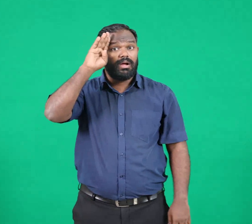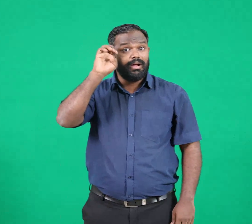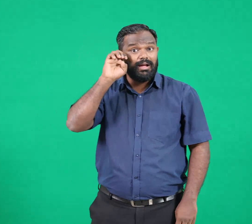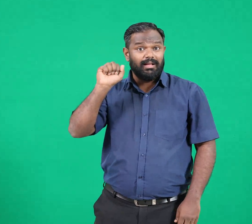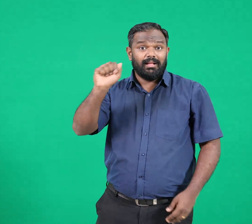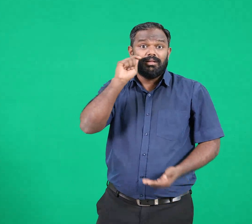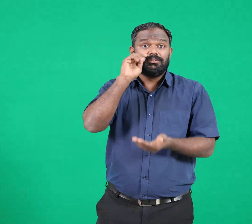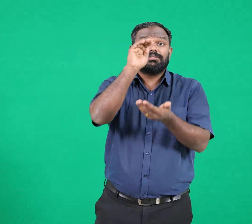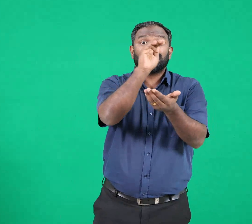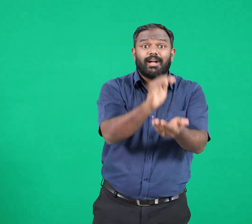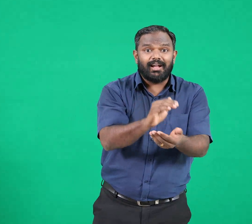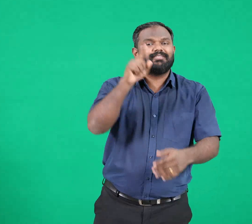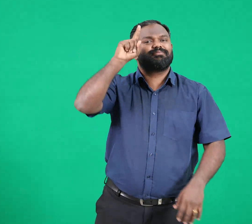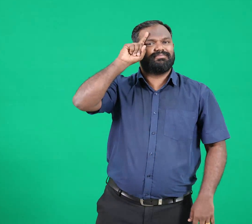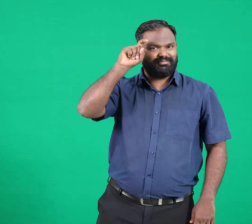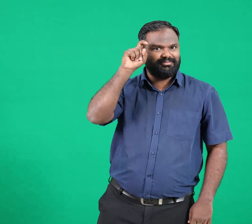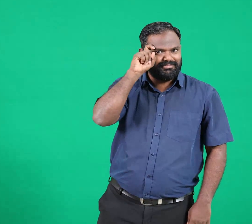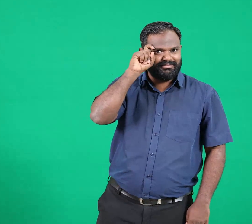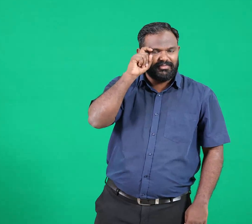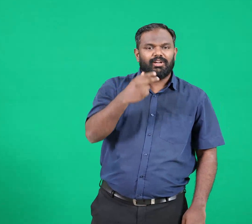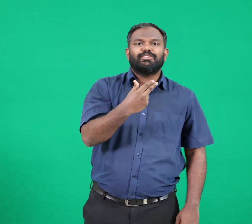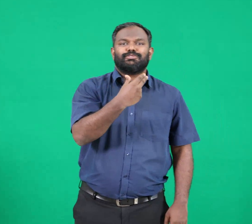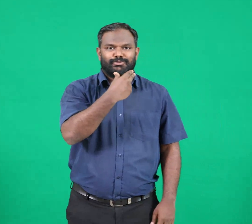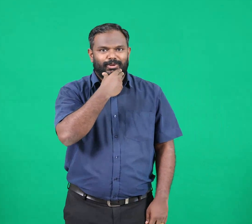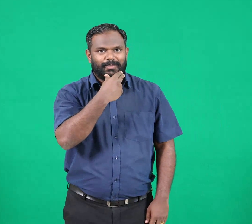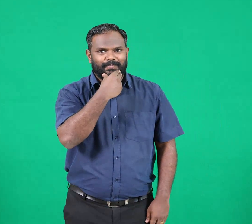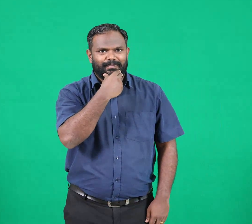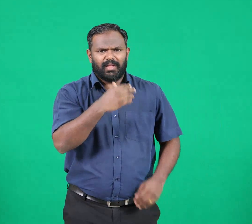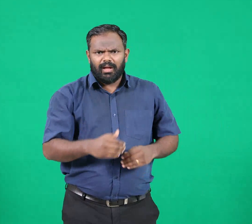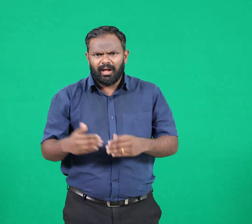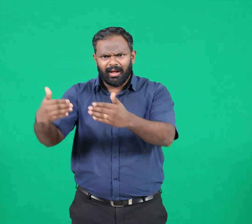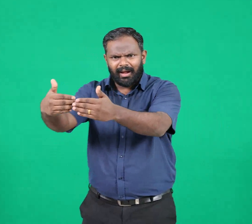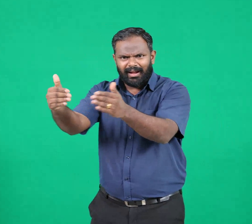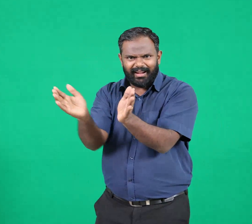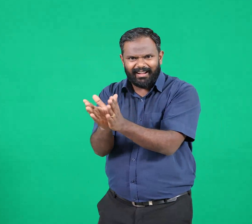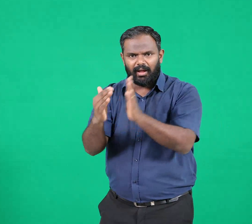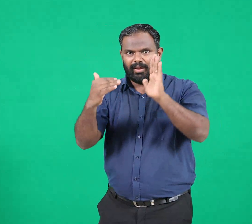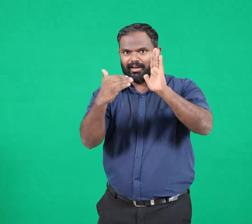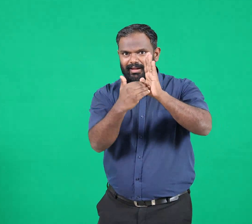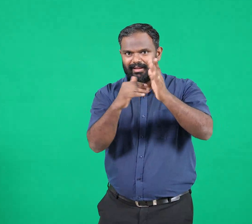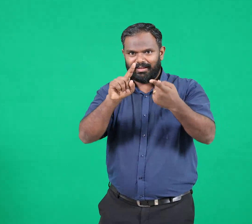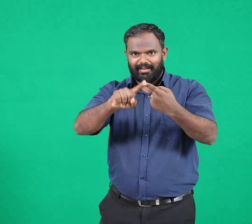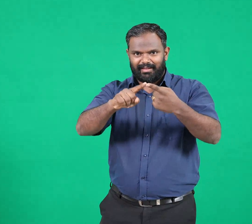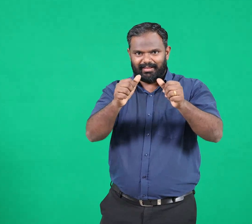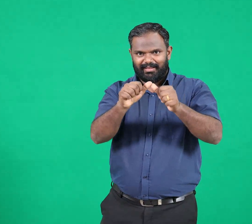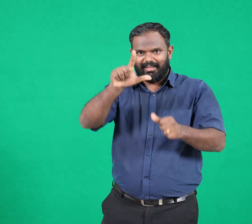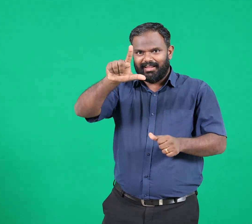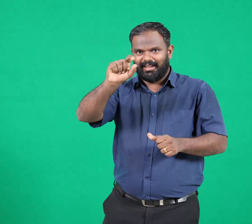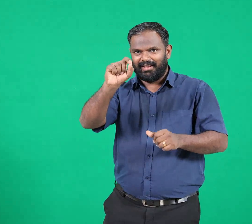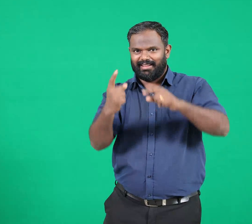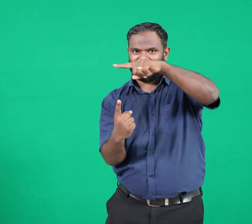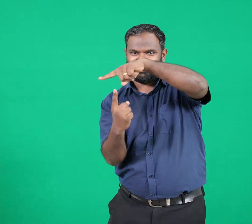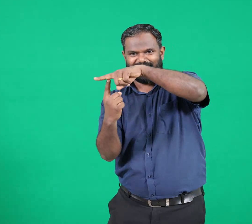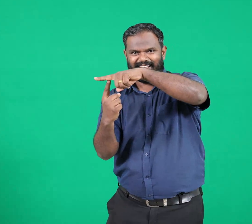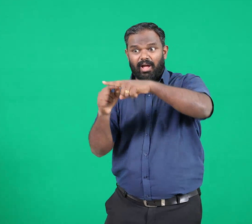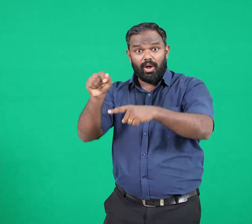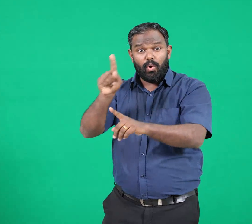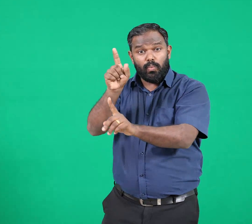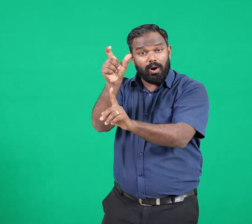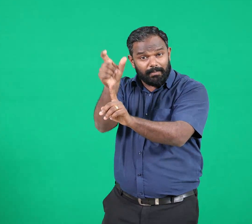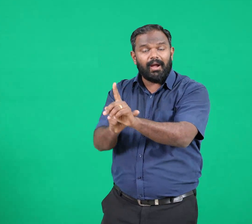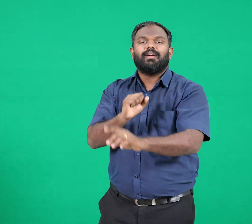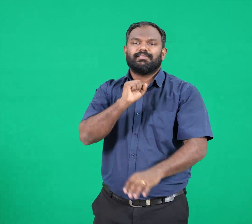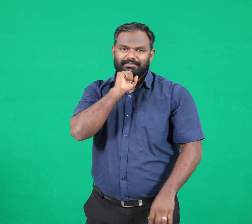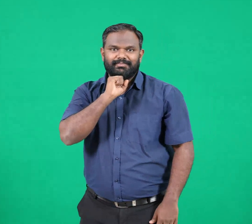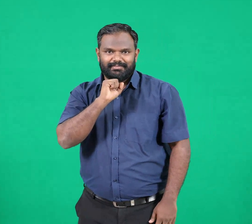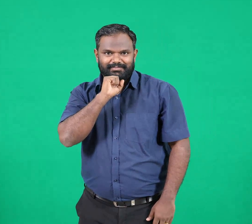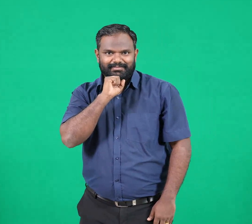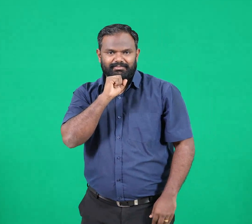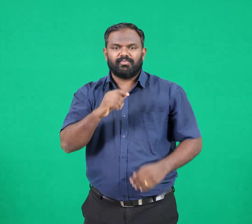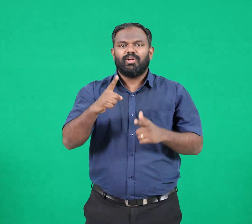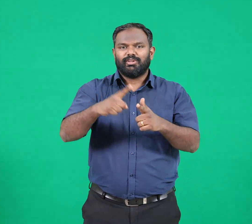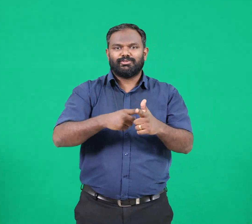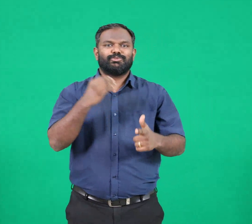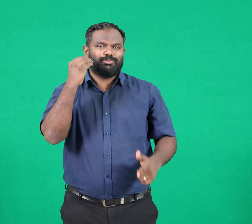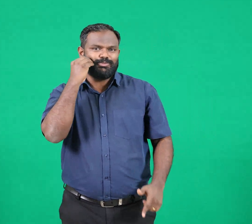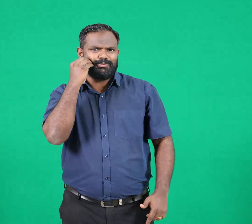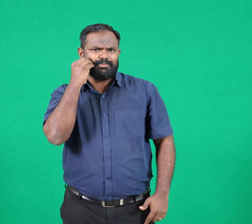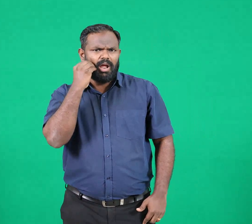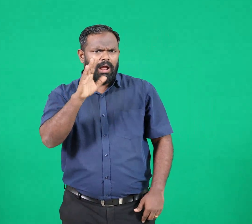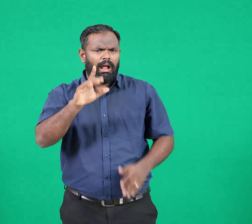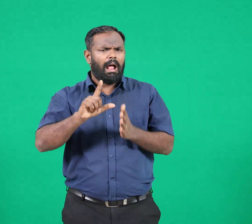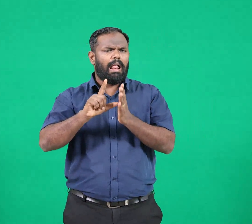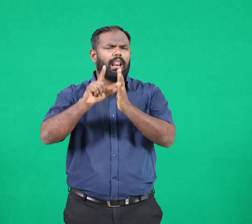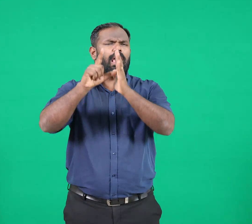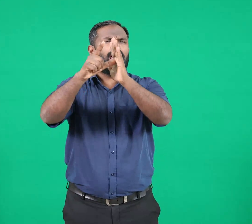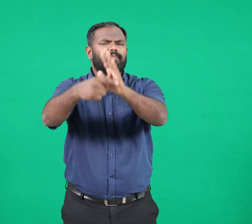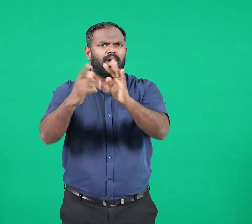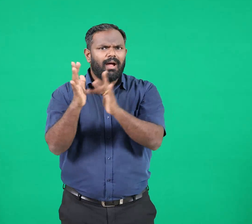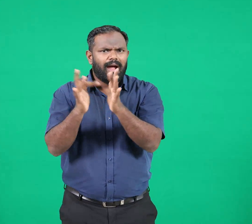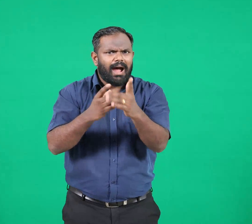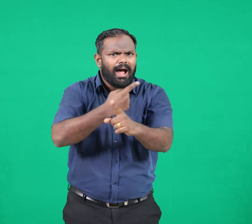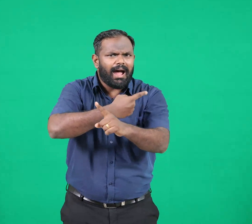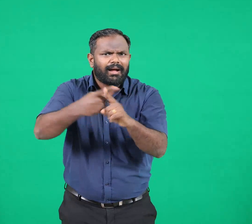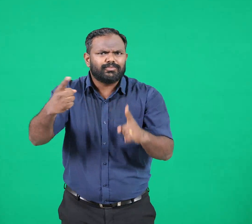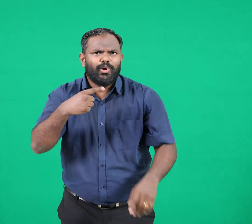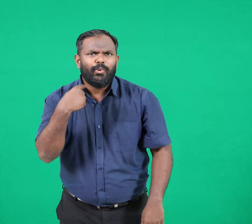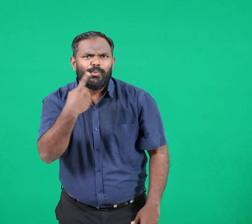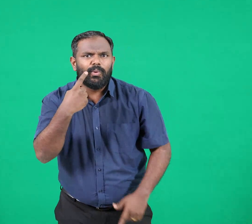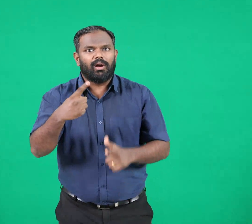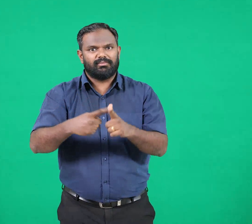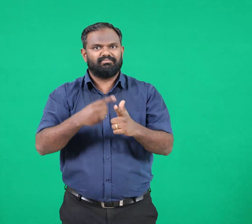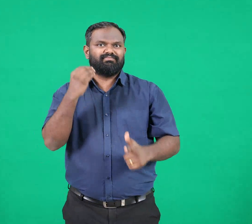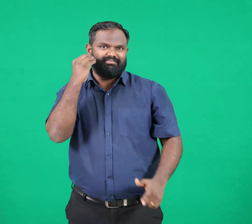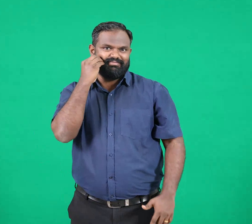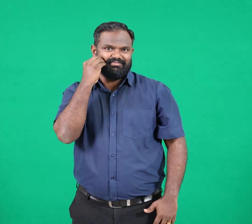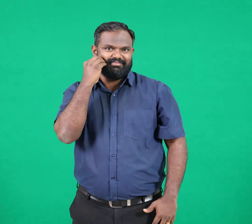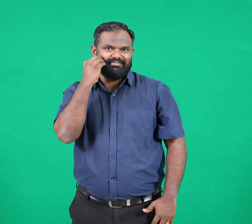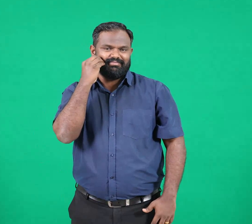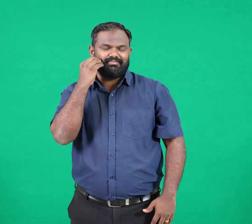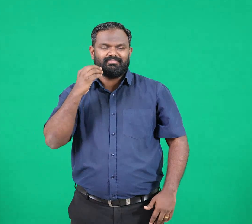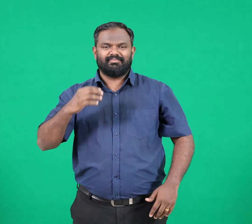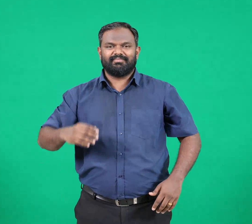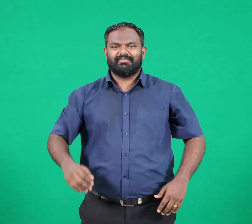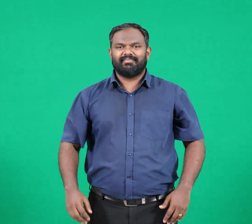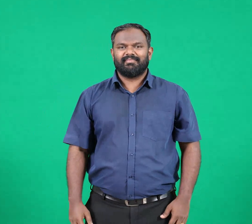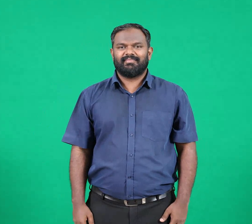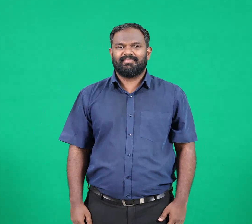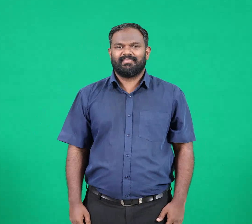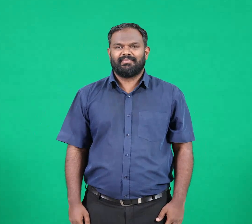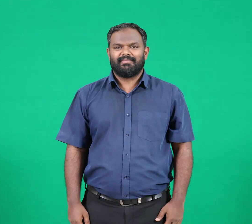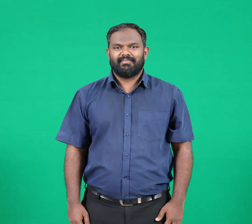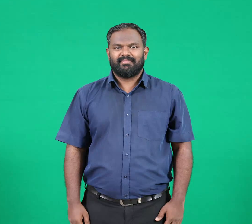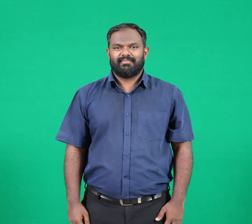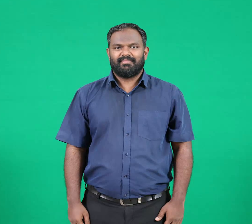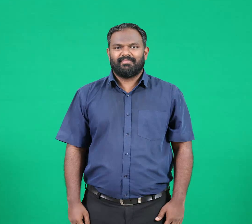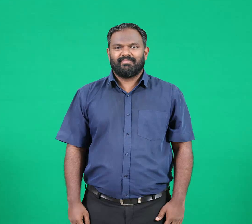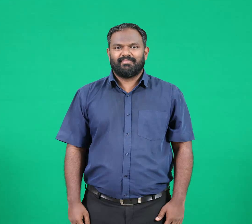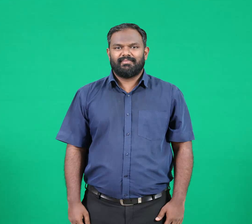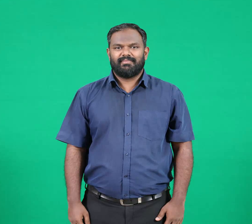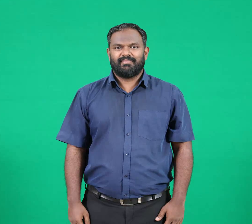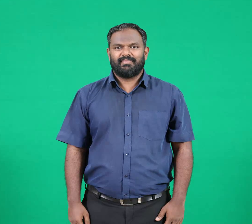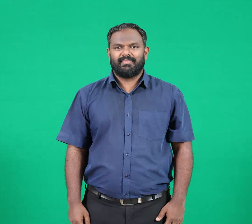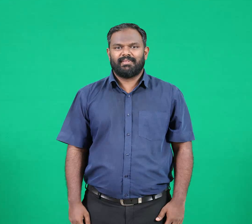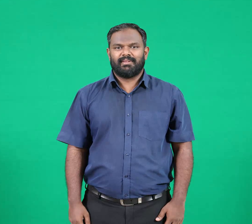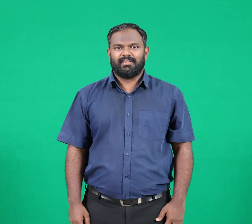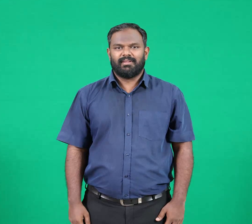James son of Alphaeus, and Thaddaeus; Simon the Zealot, and Judas Iscariot, who betrayed Jesus.